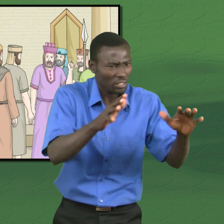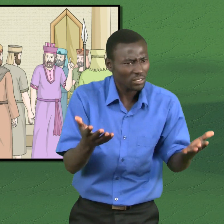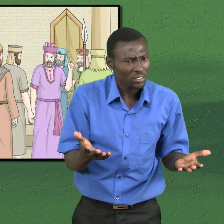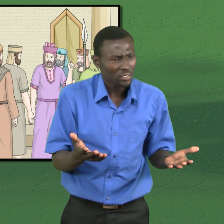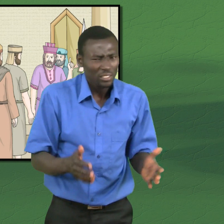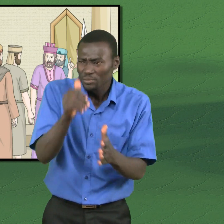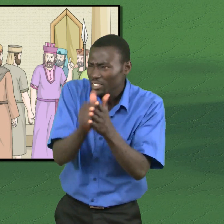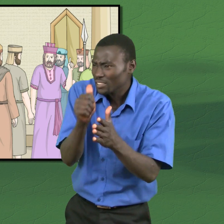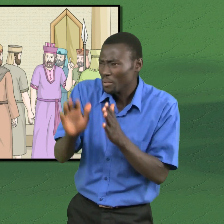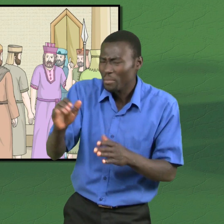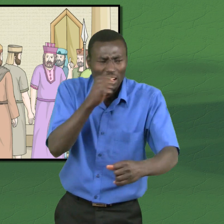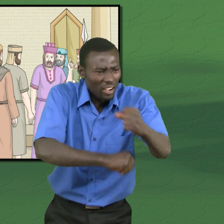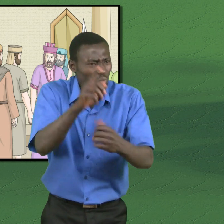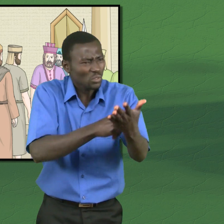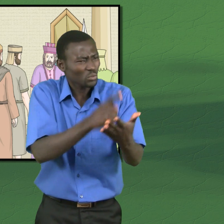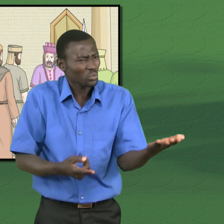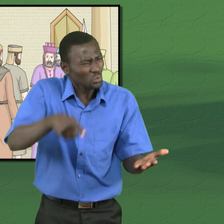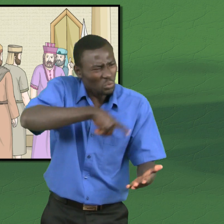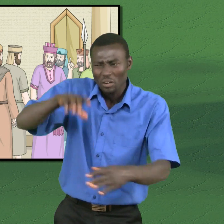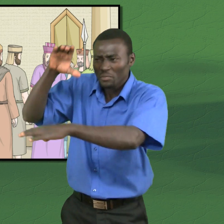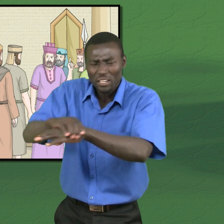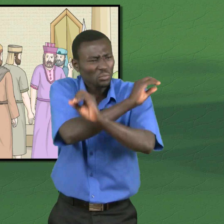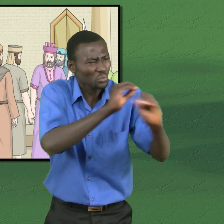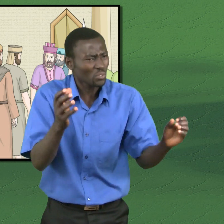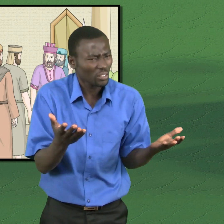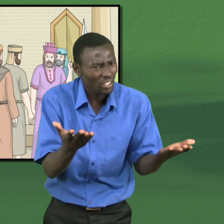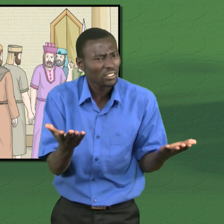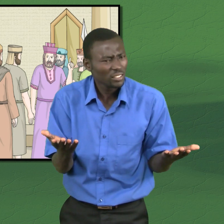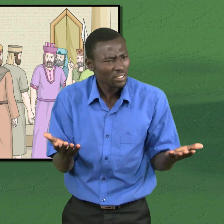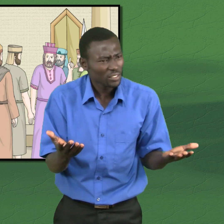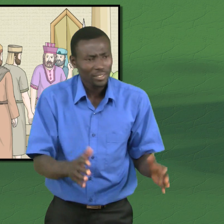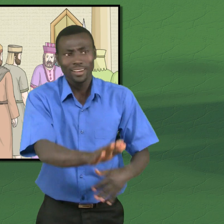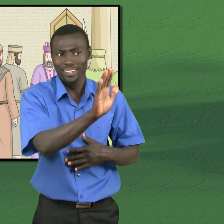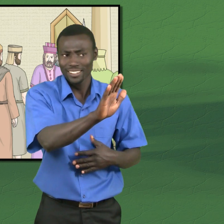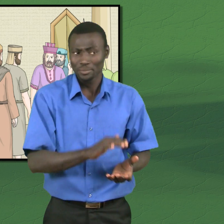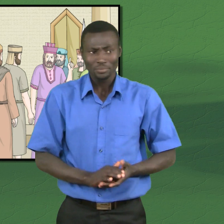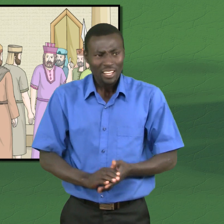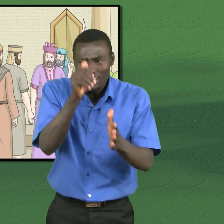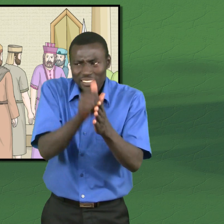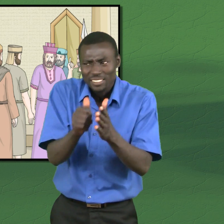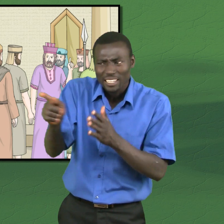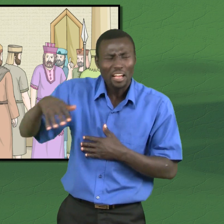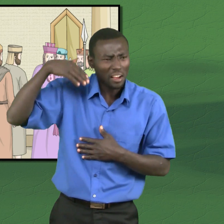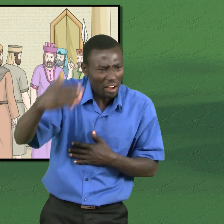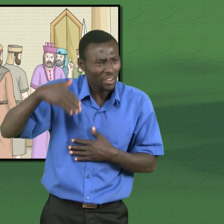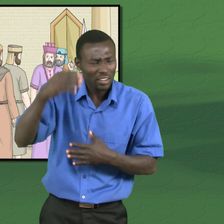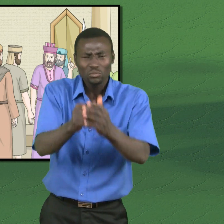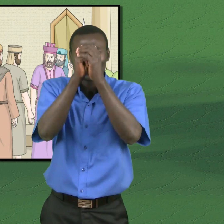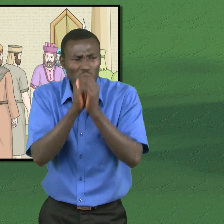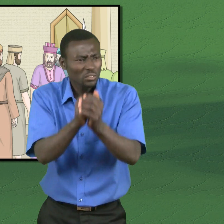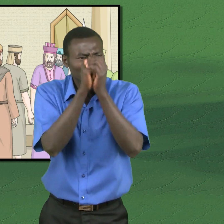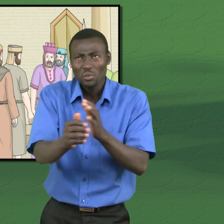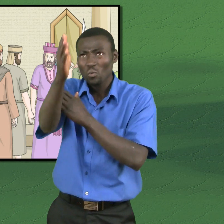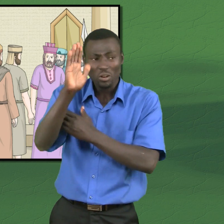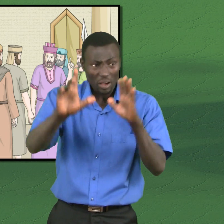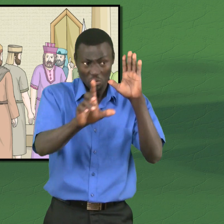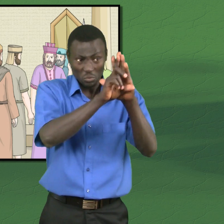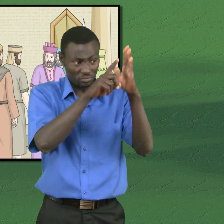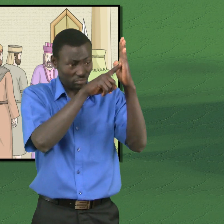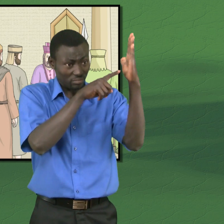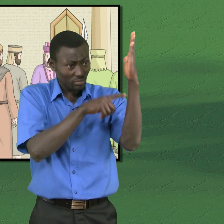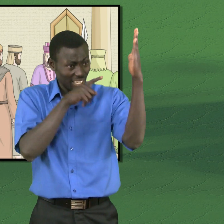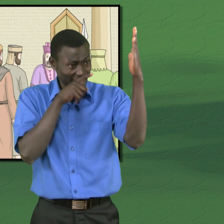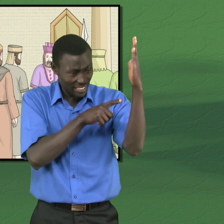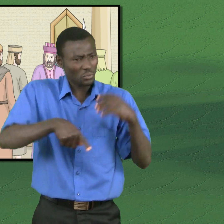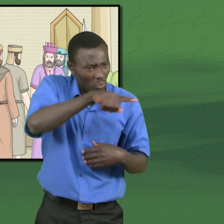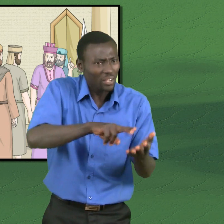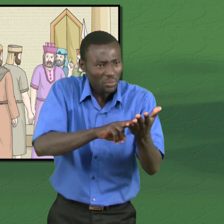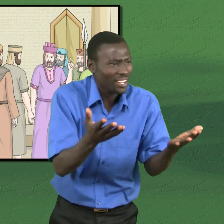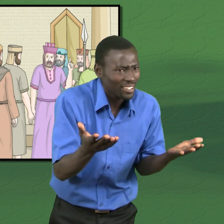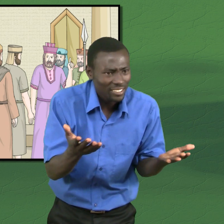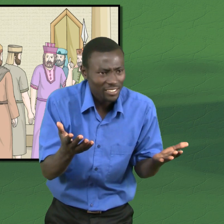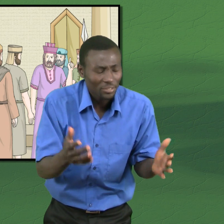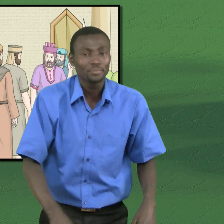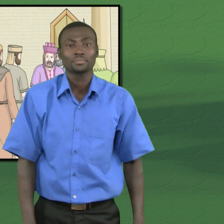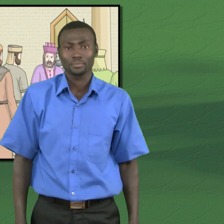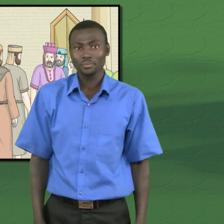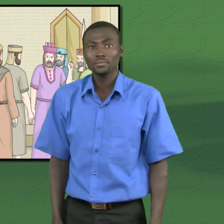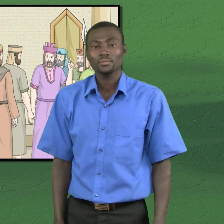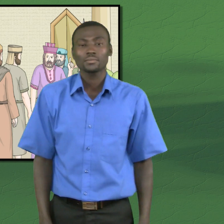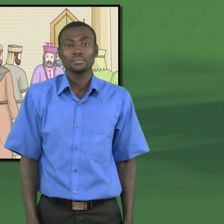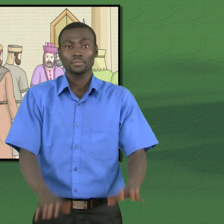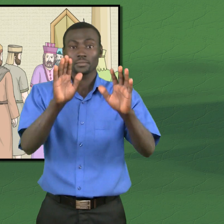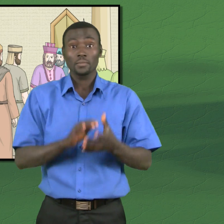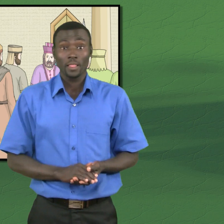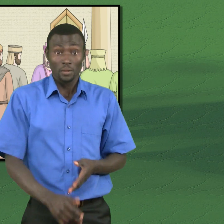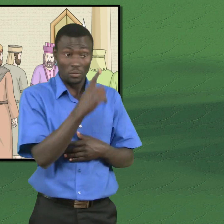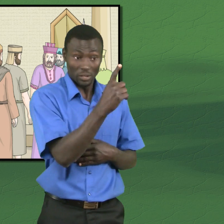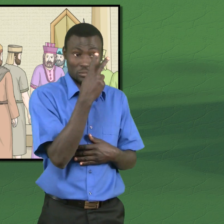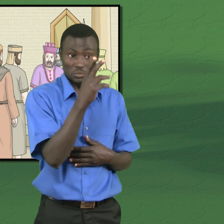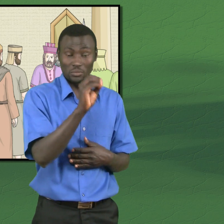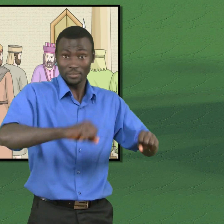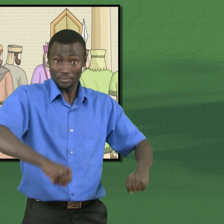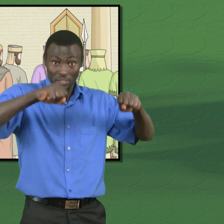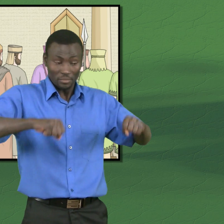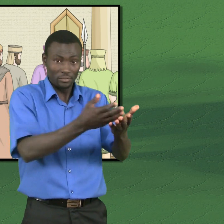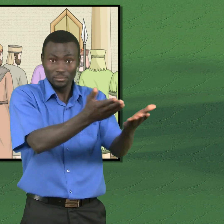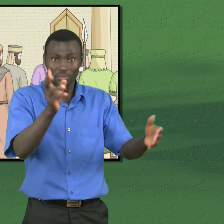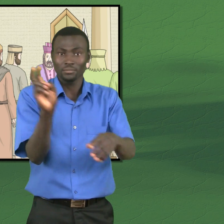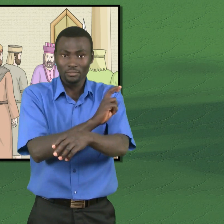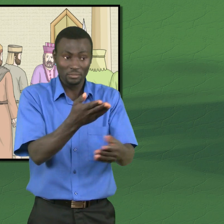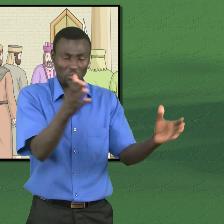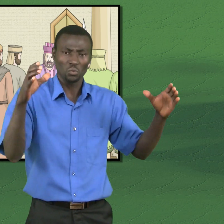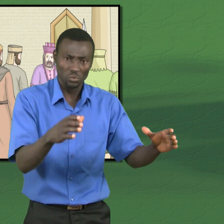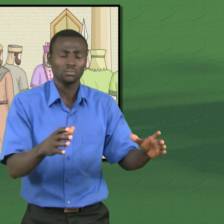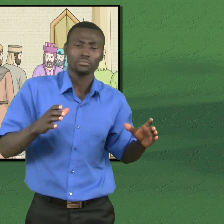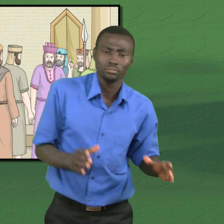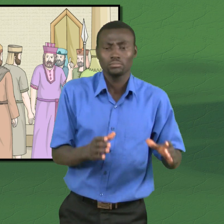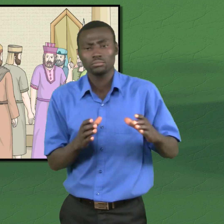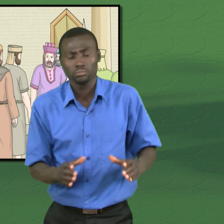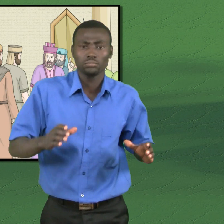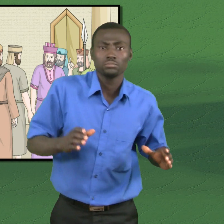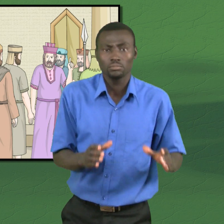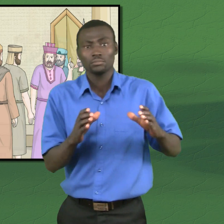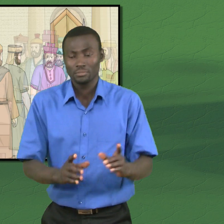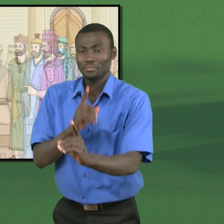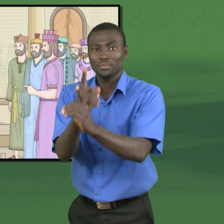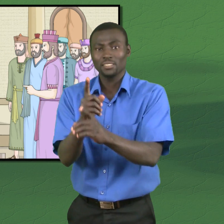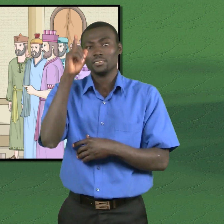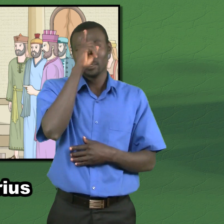Finally these men said, “We will never find any charge against this Daniel, unless we find something against him concerning the law of his God.”